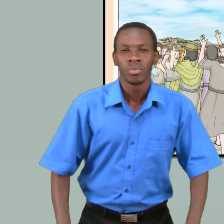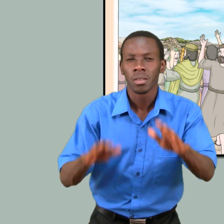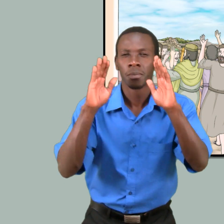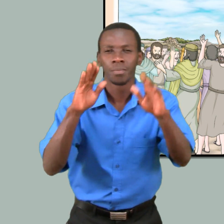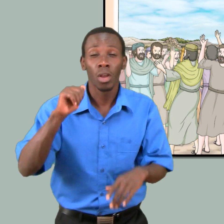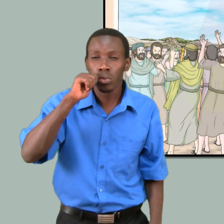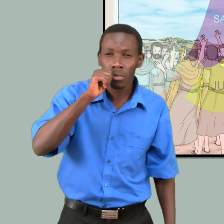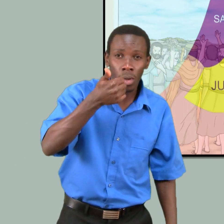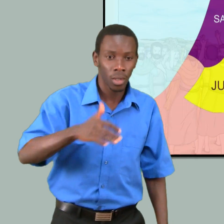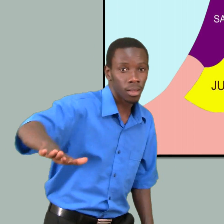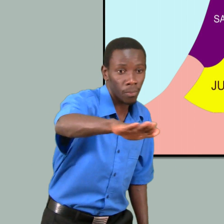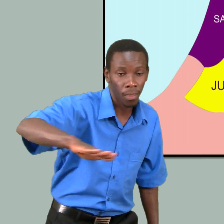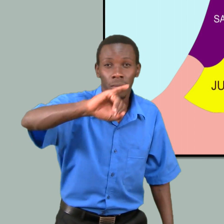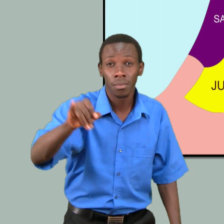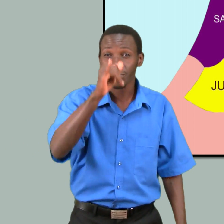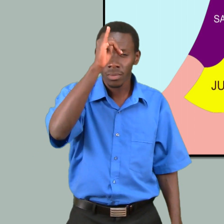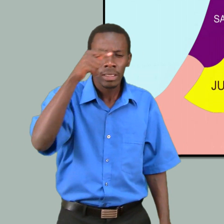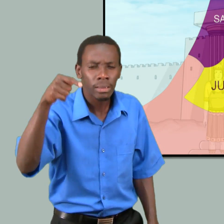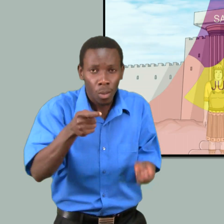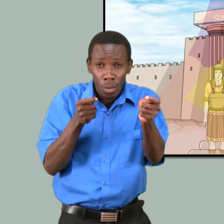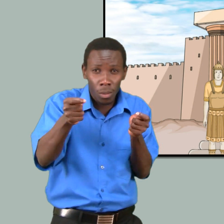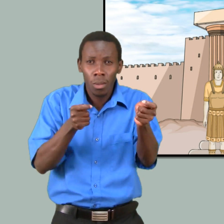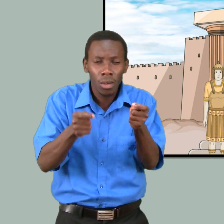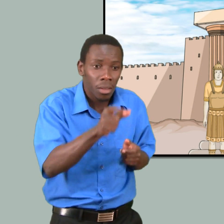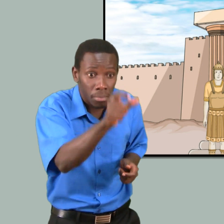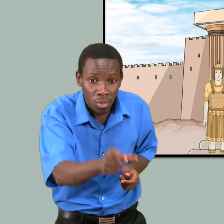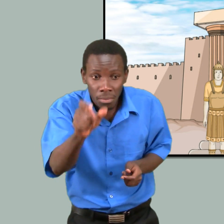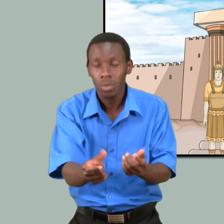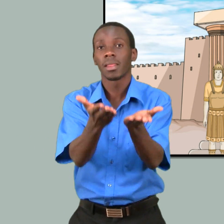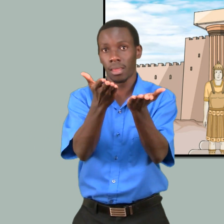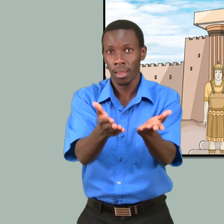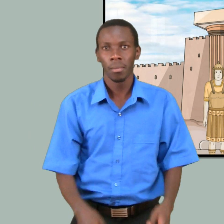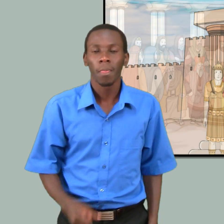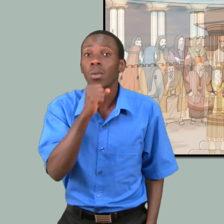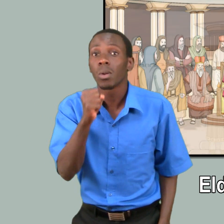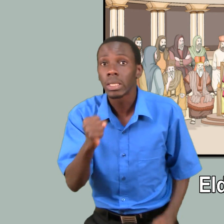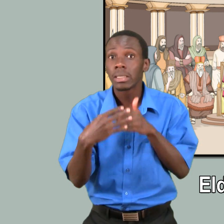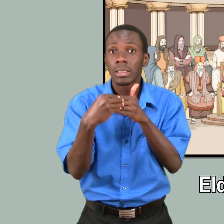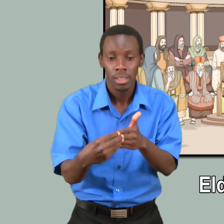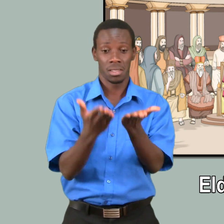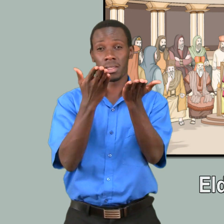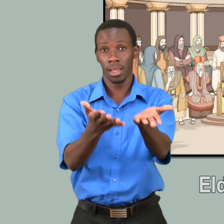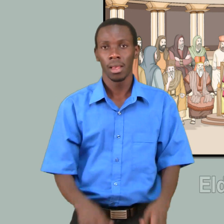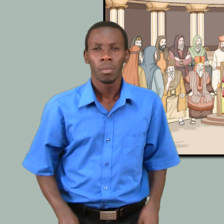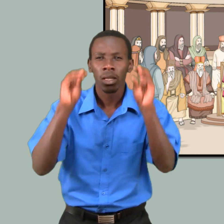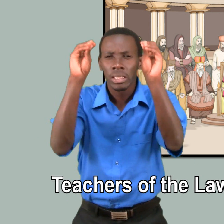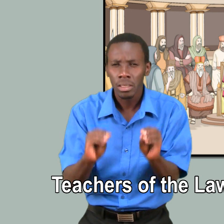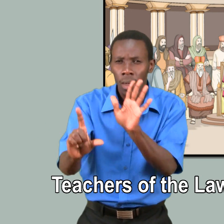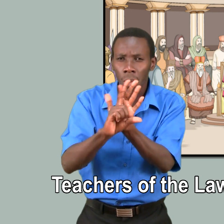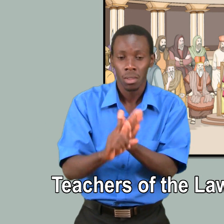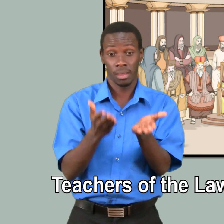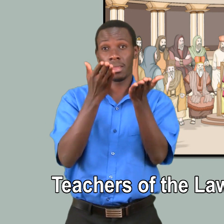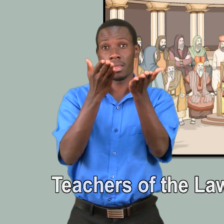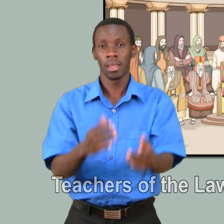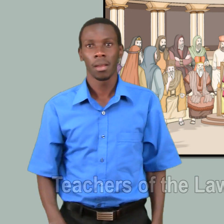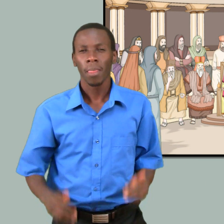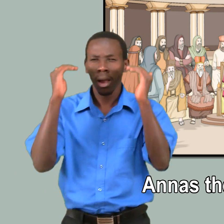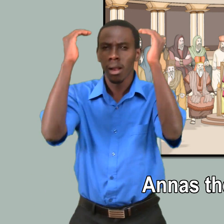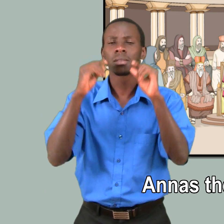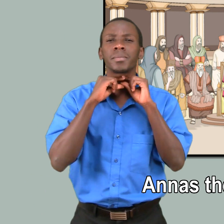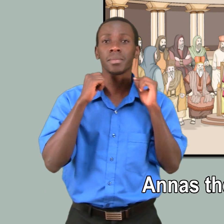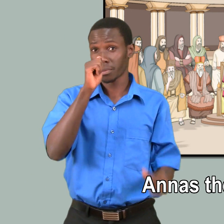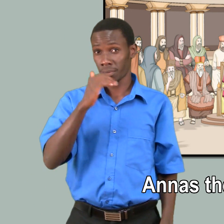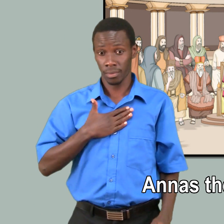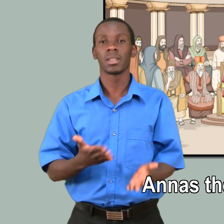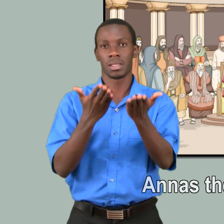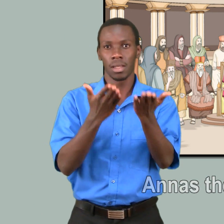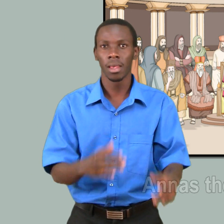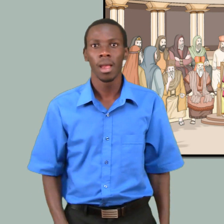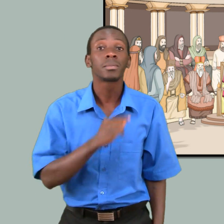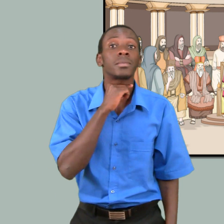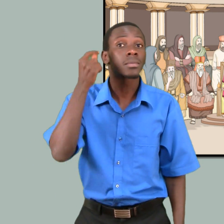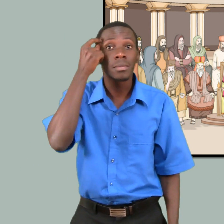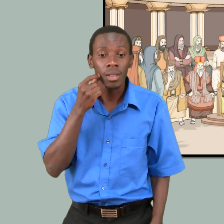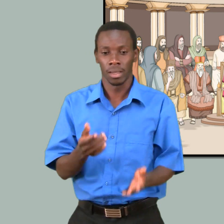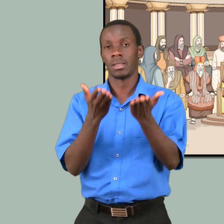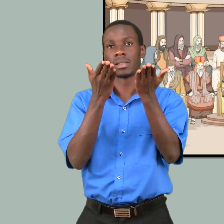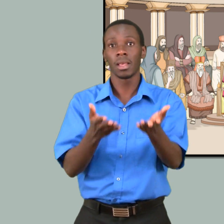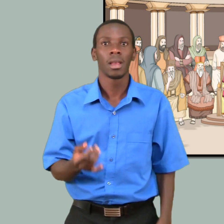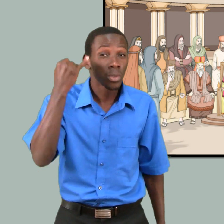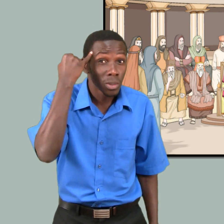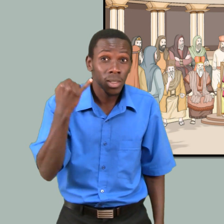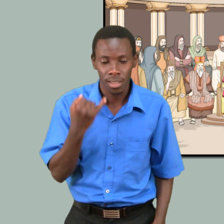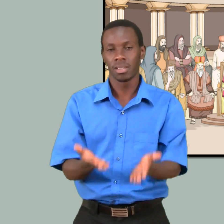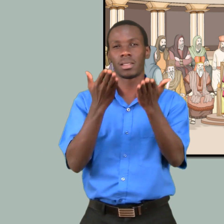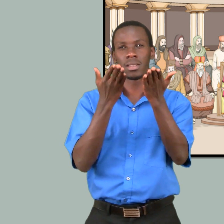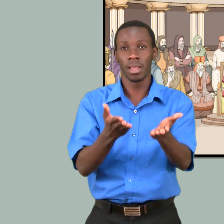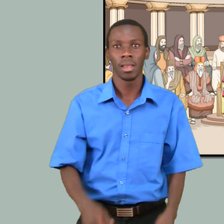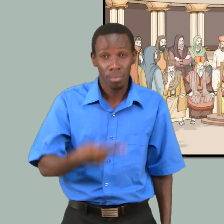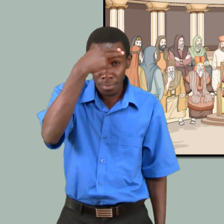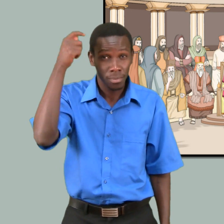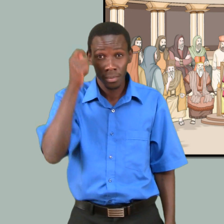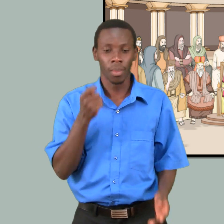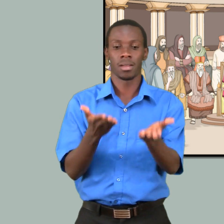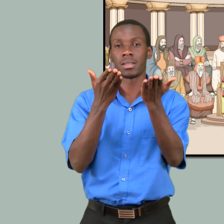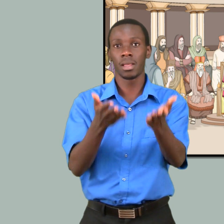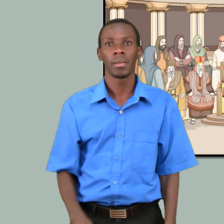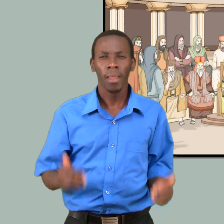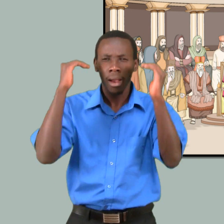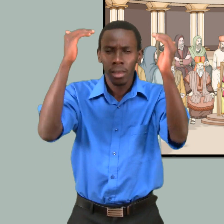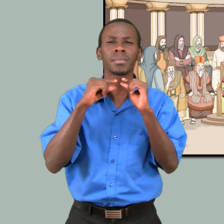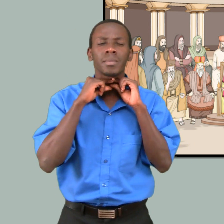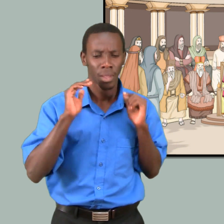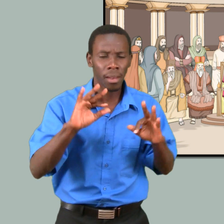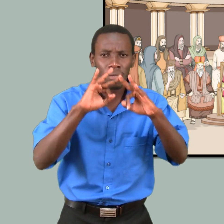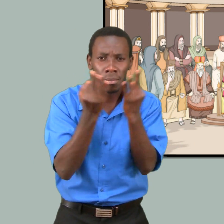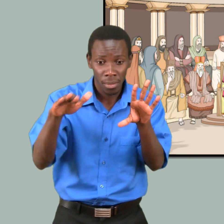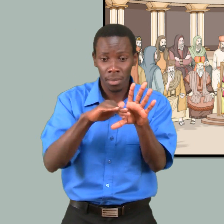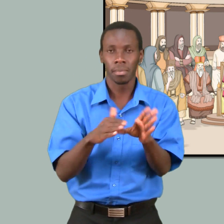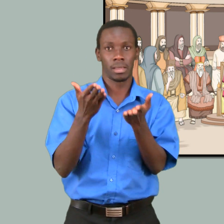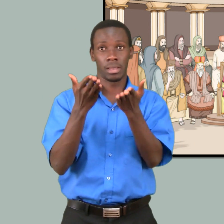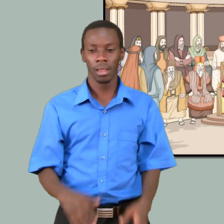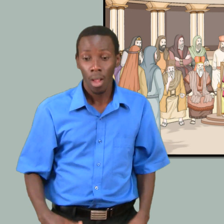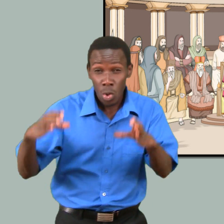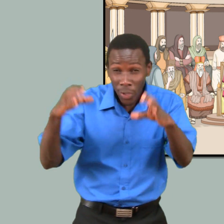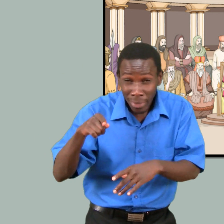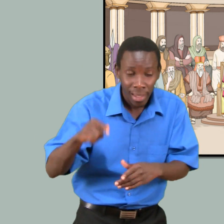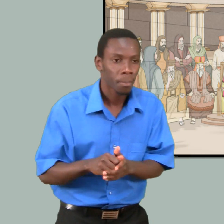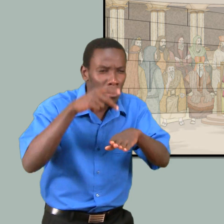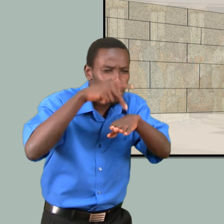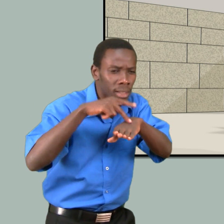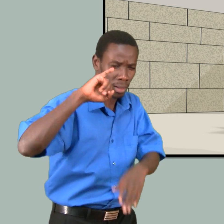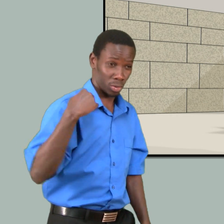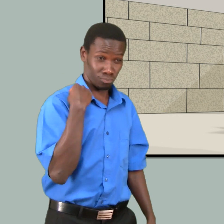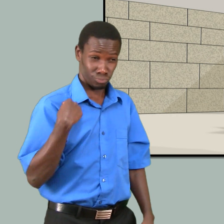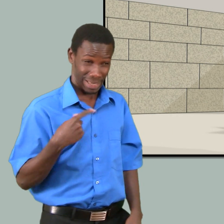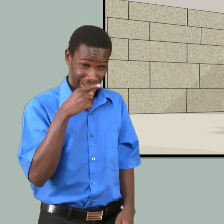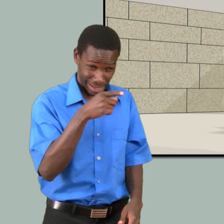The next day the rulers, elders, and scribes assembled in Jerusalem, along with Annas the high priest, Caiaphas, John, Alexander, and many others from the high priest’s family.